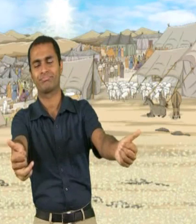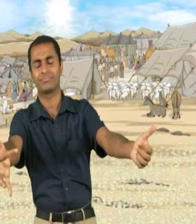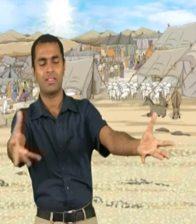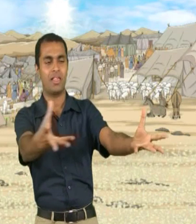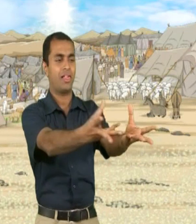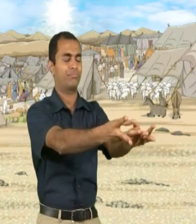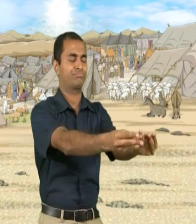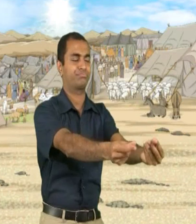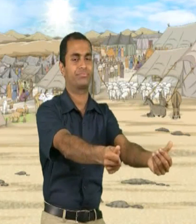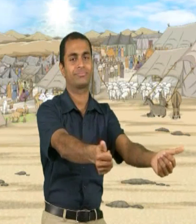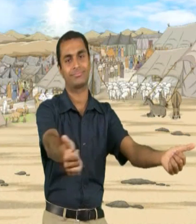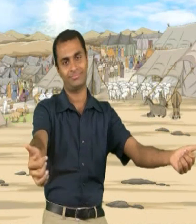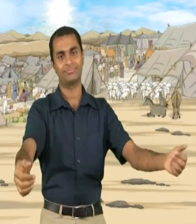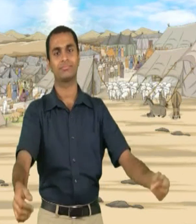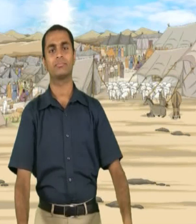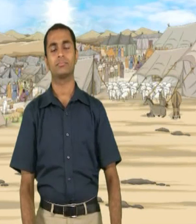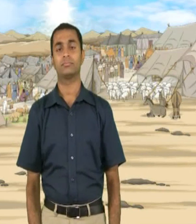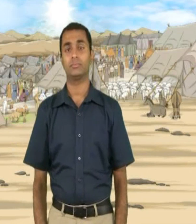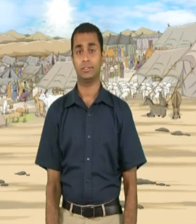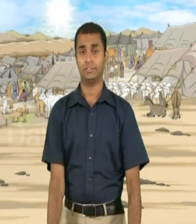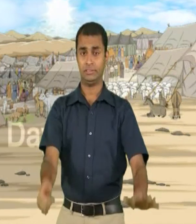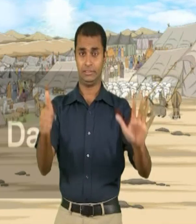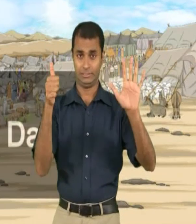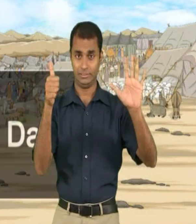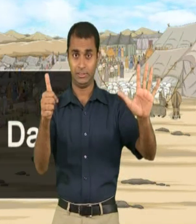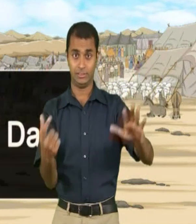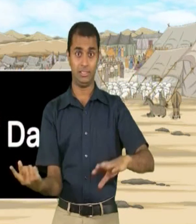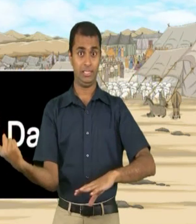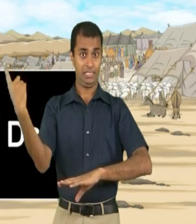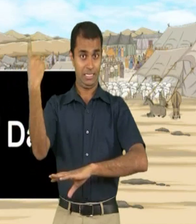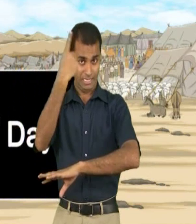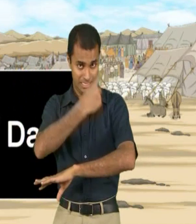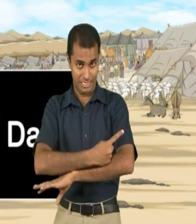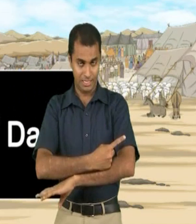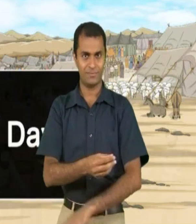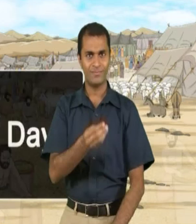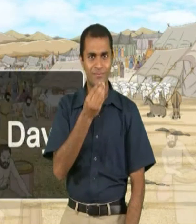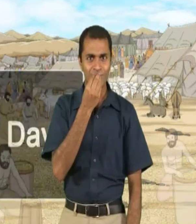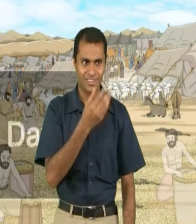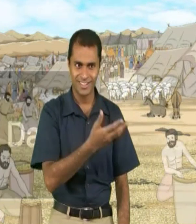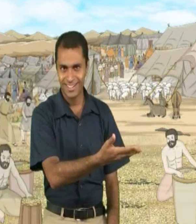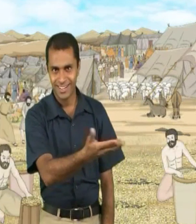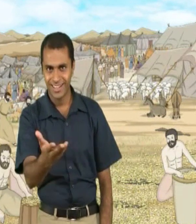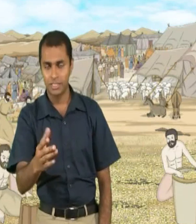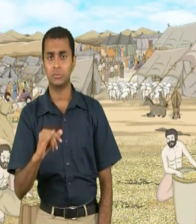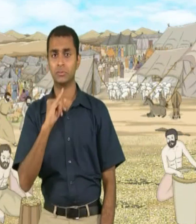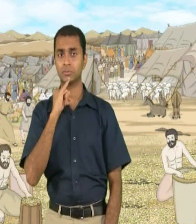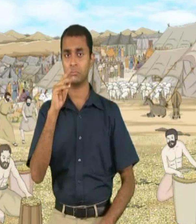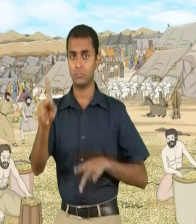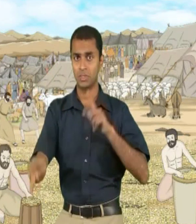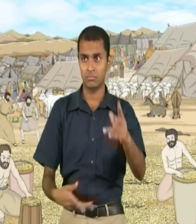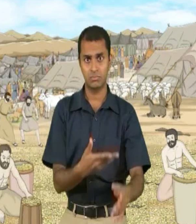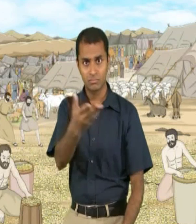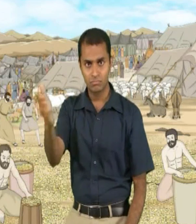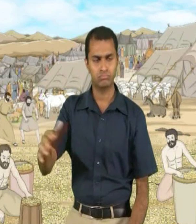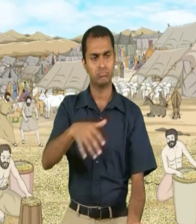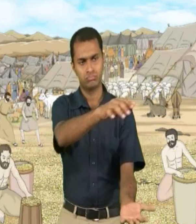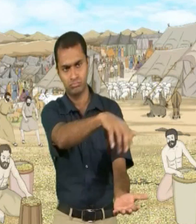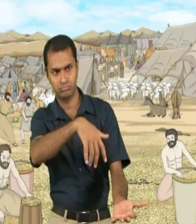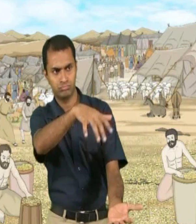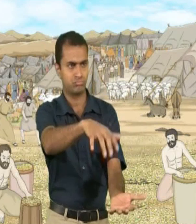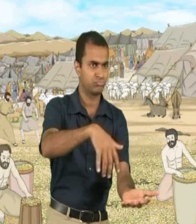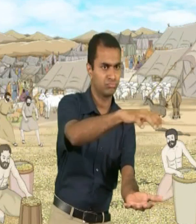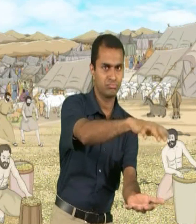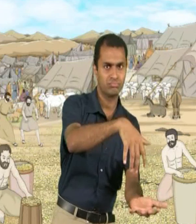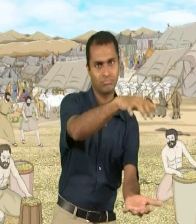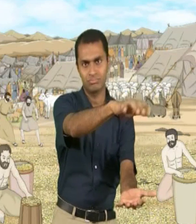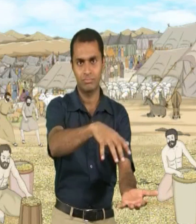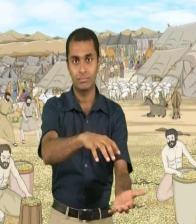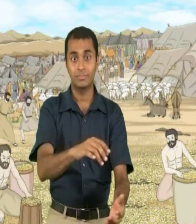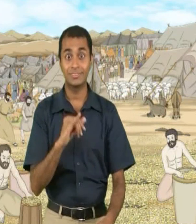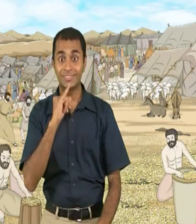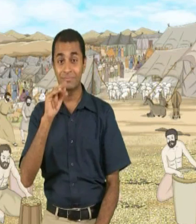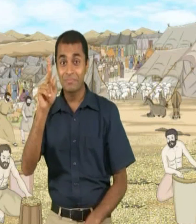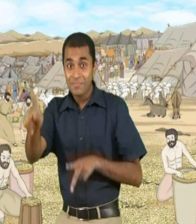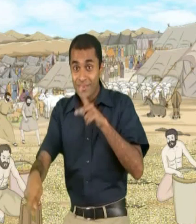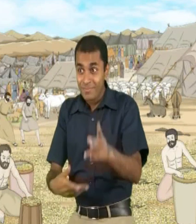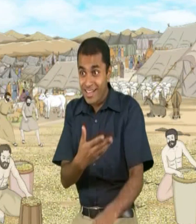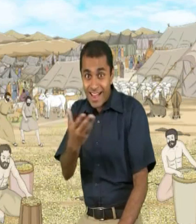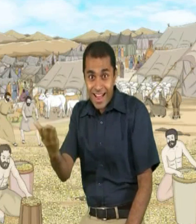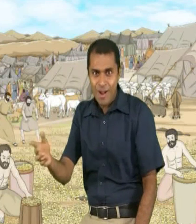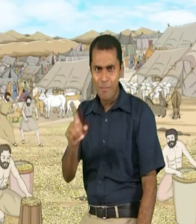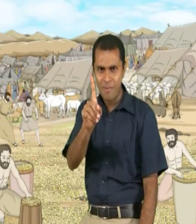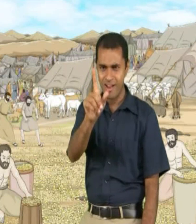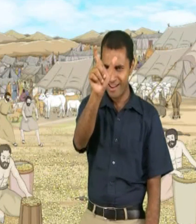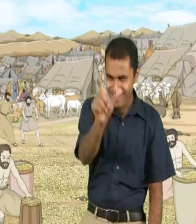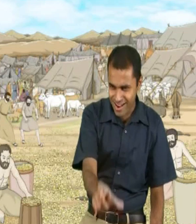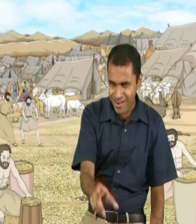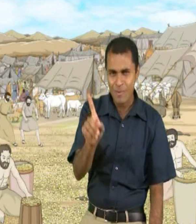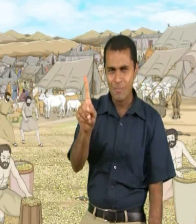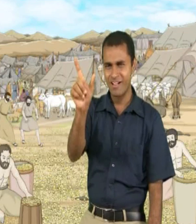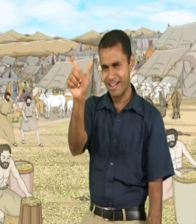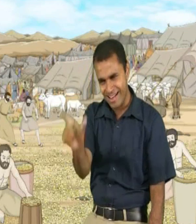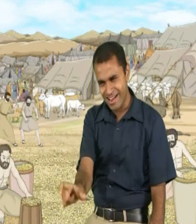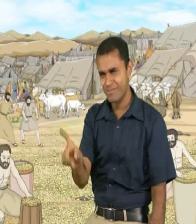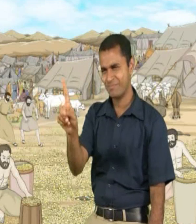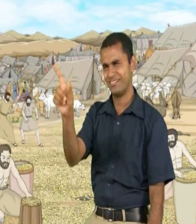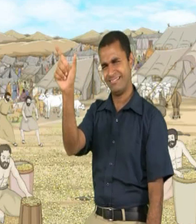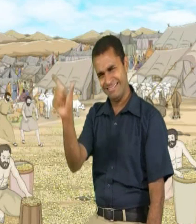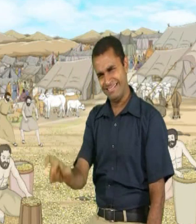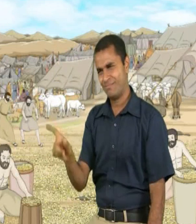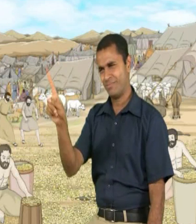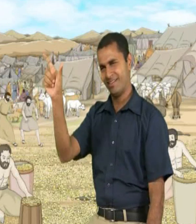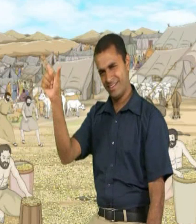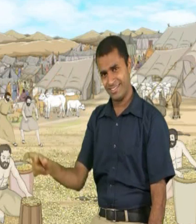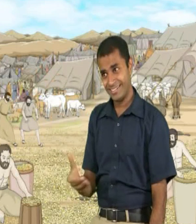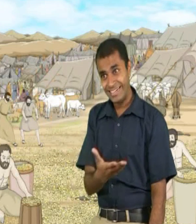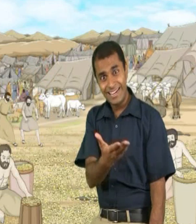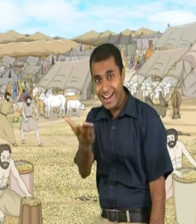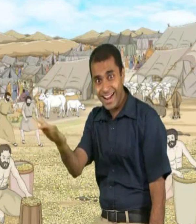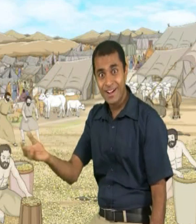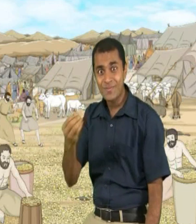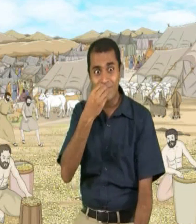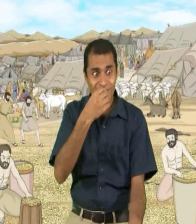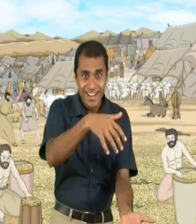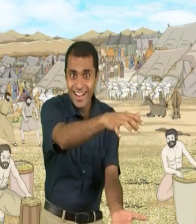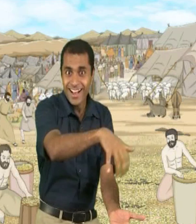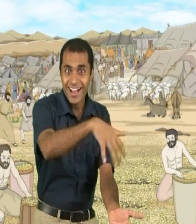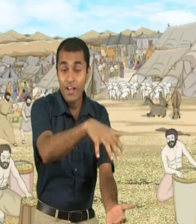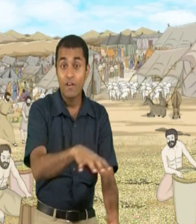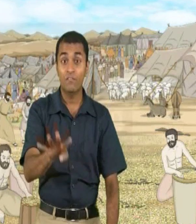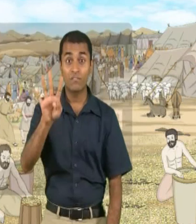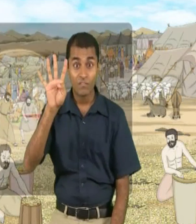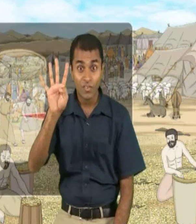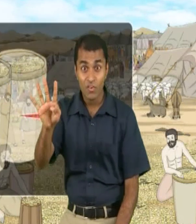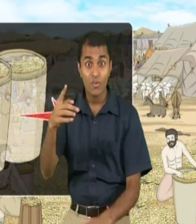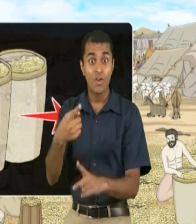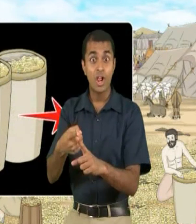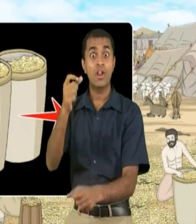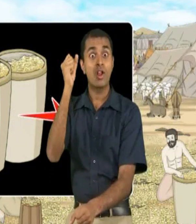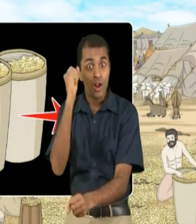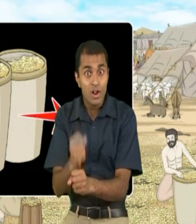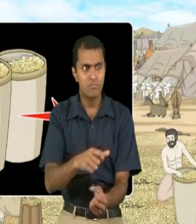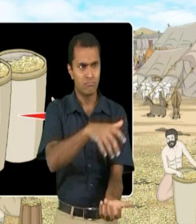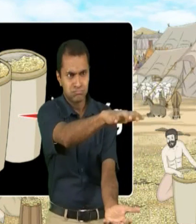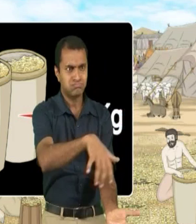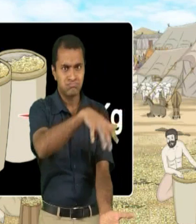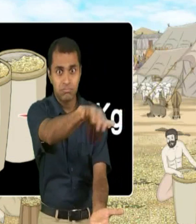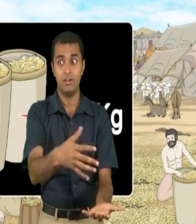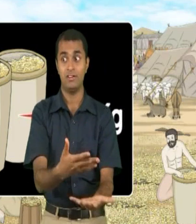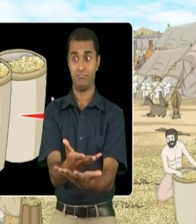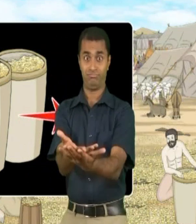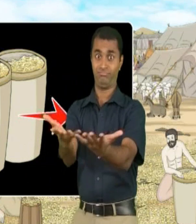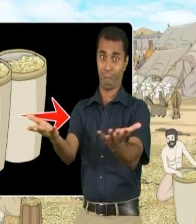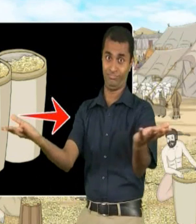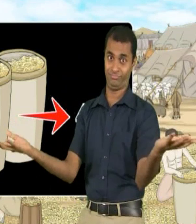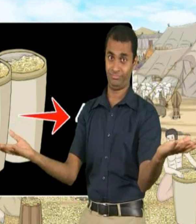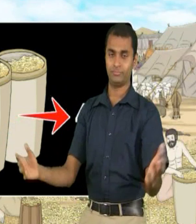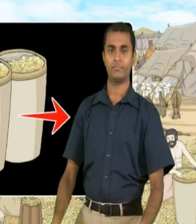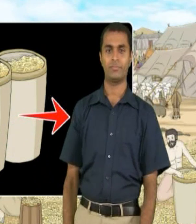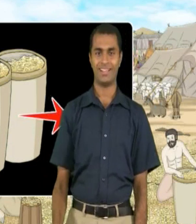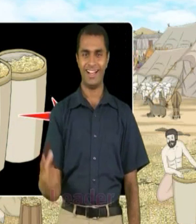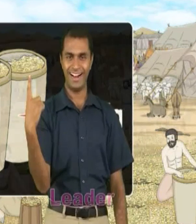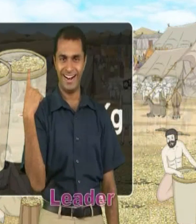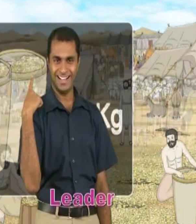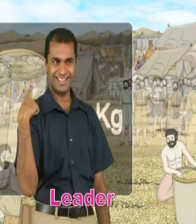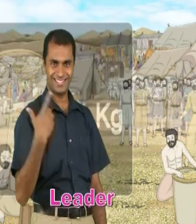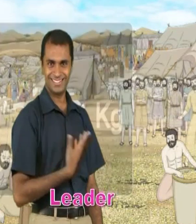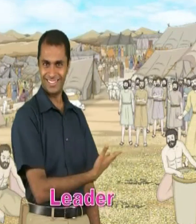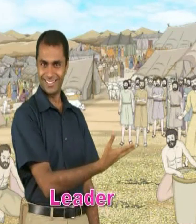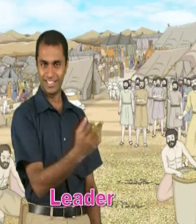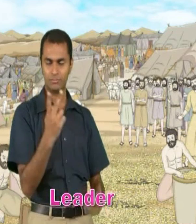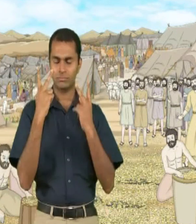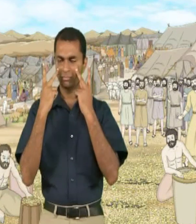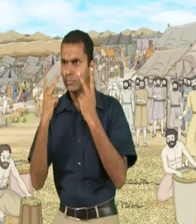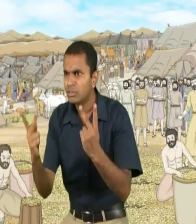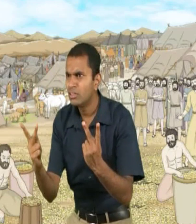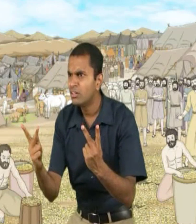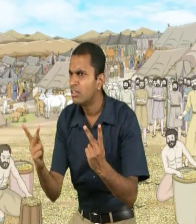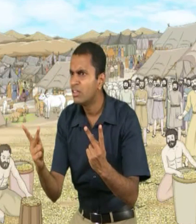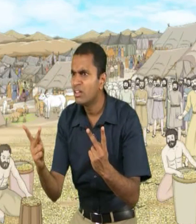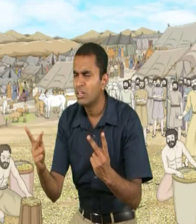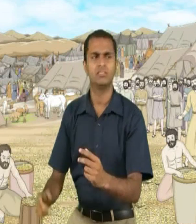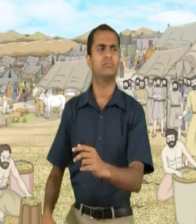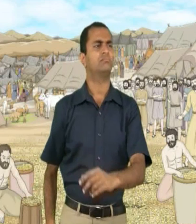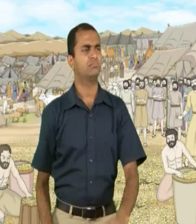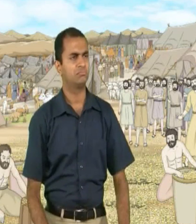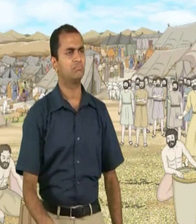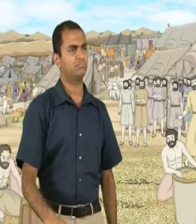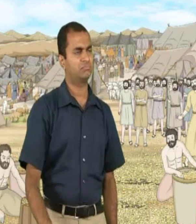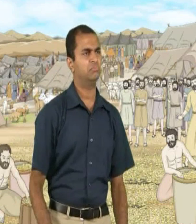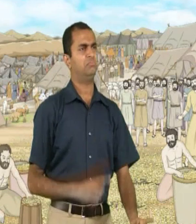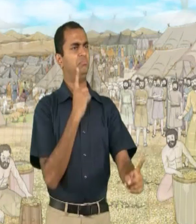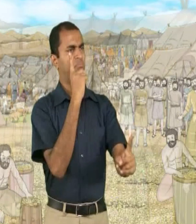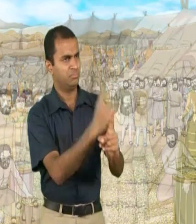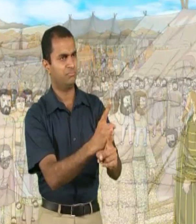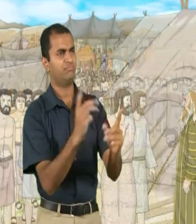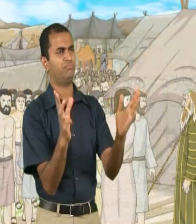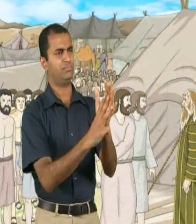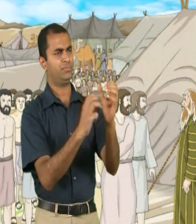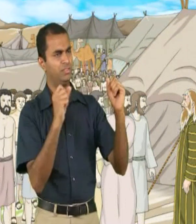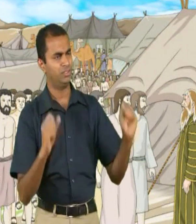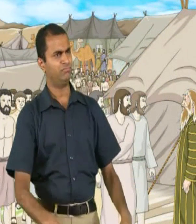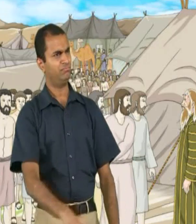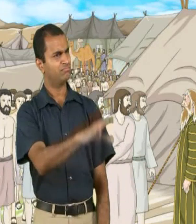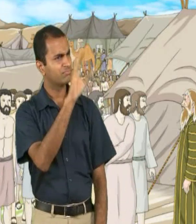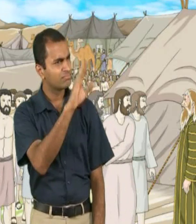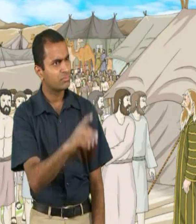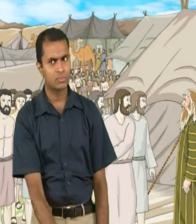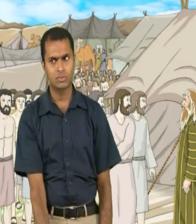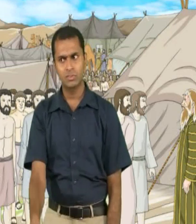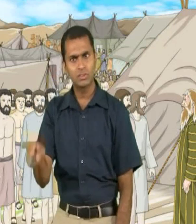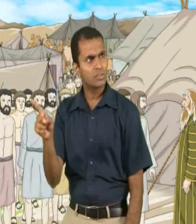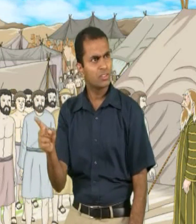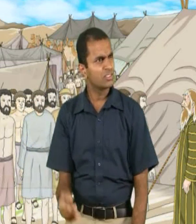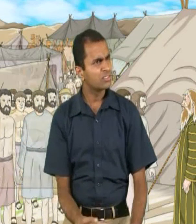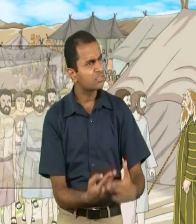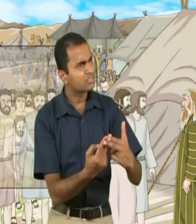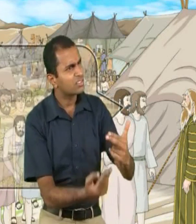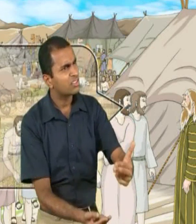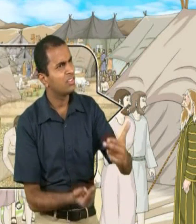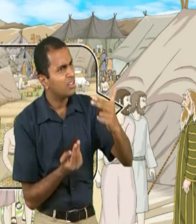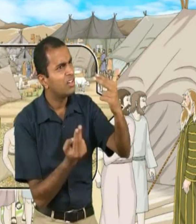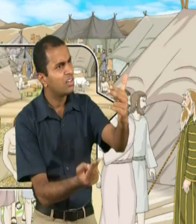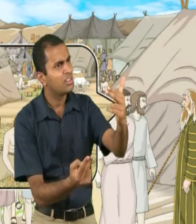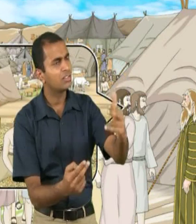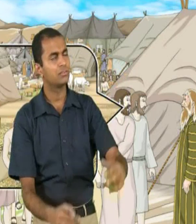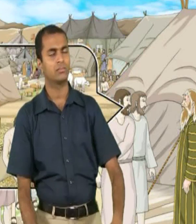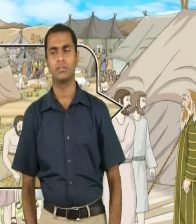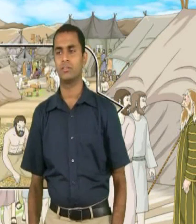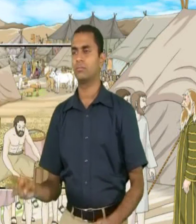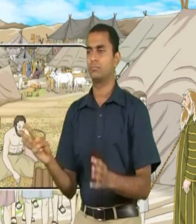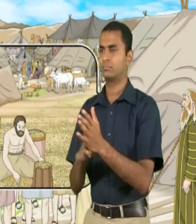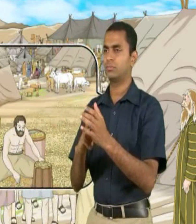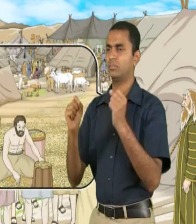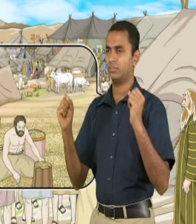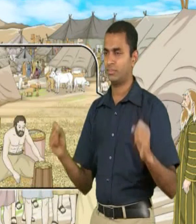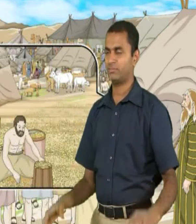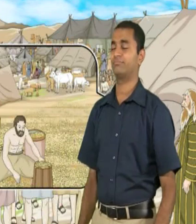On the sixth day, they gathered twice as much food—two omers per person —and all the leaders of the congregation came and reported this to Moses.